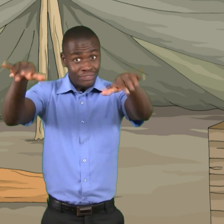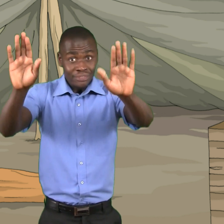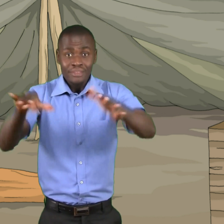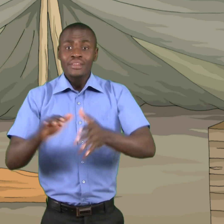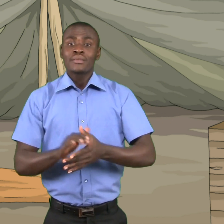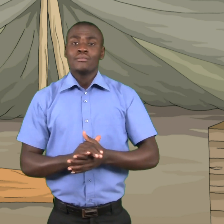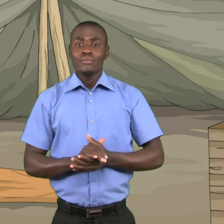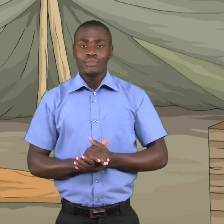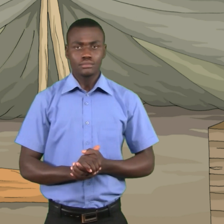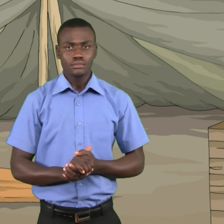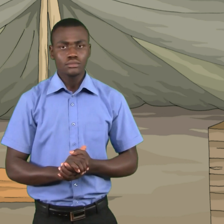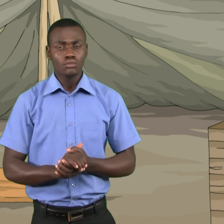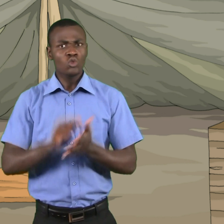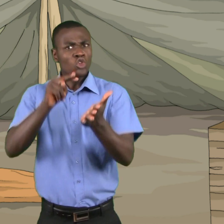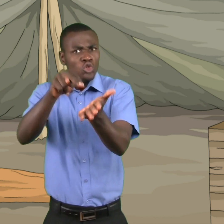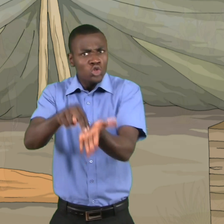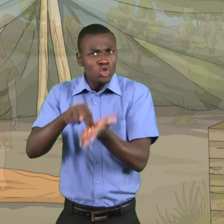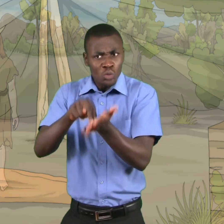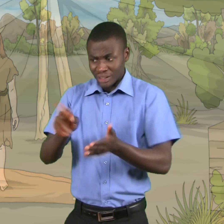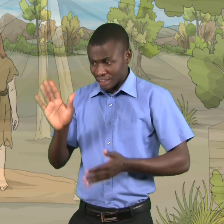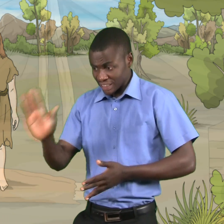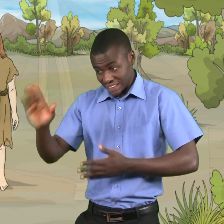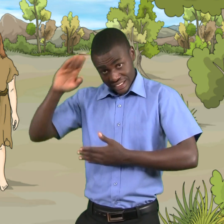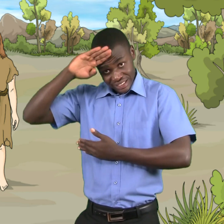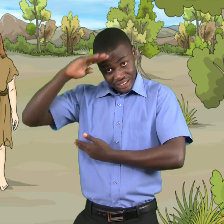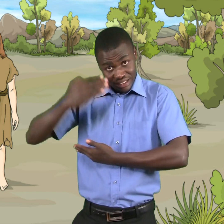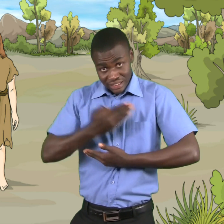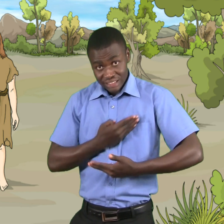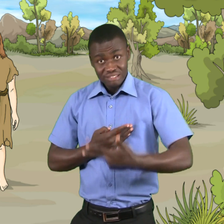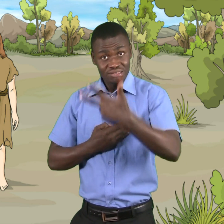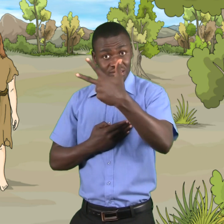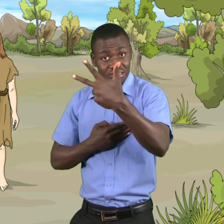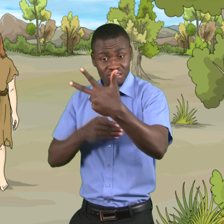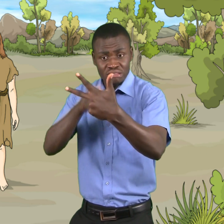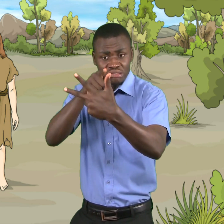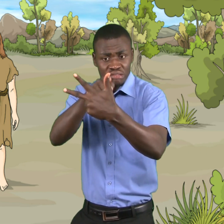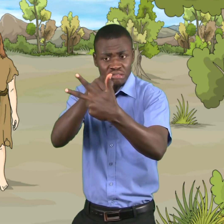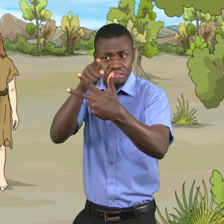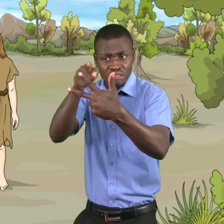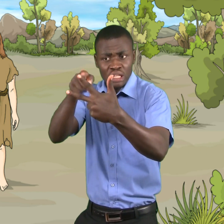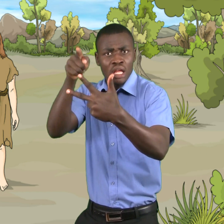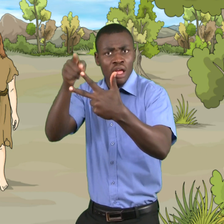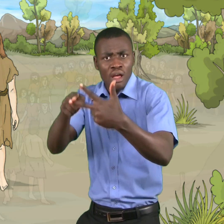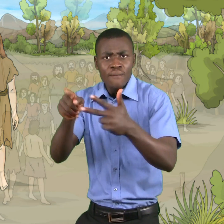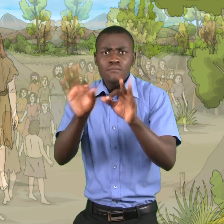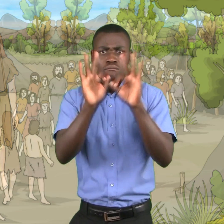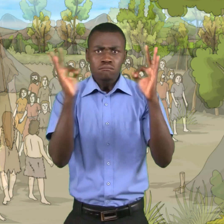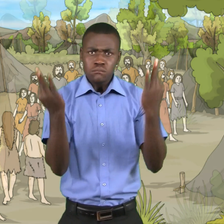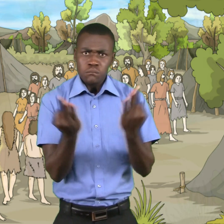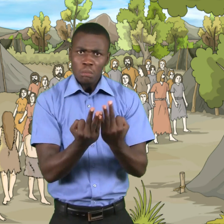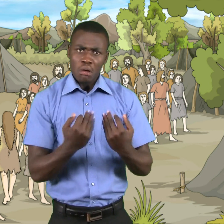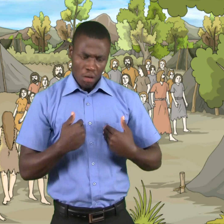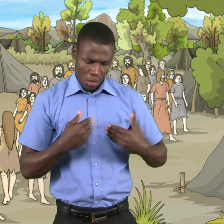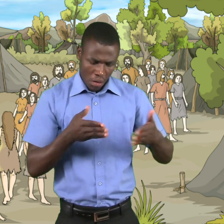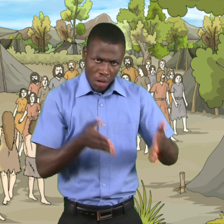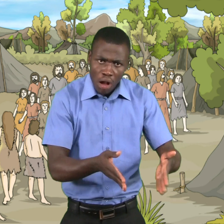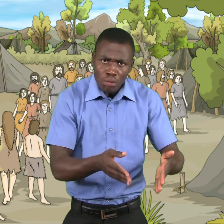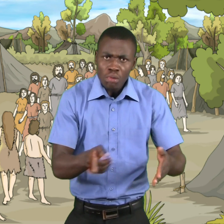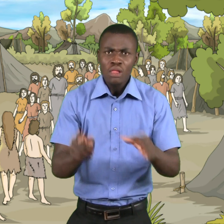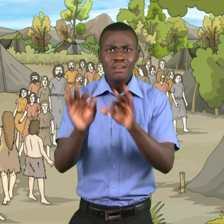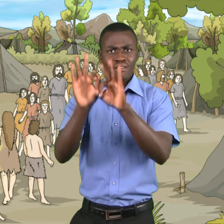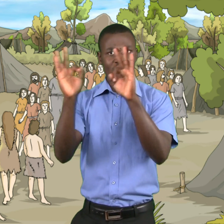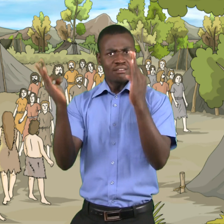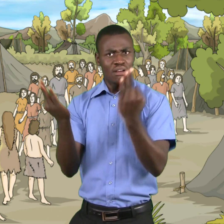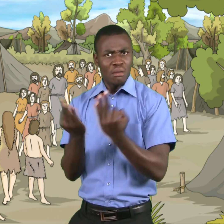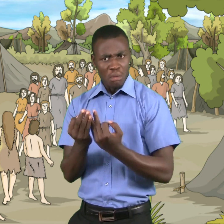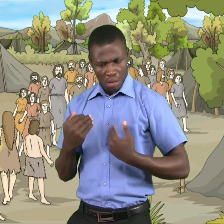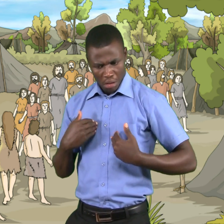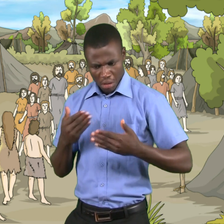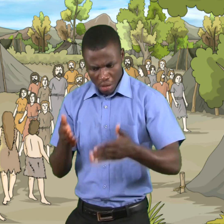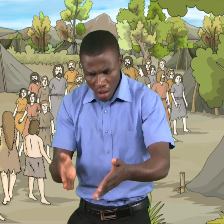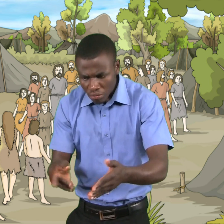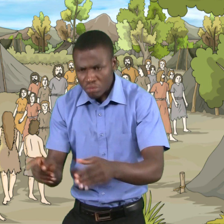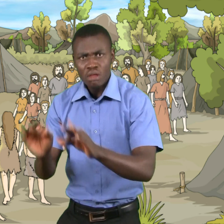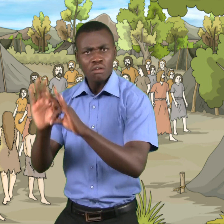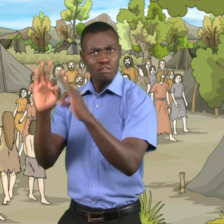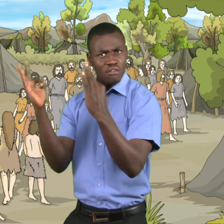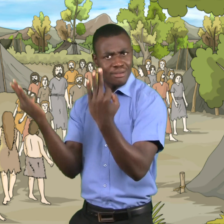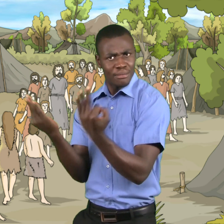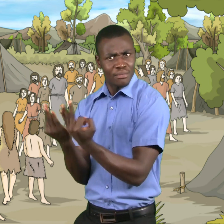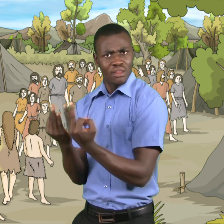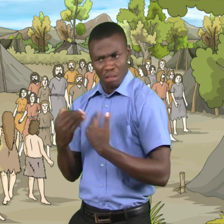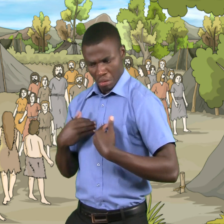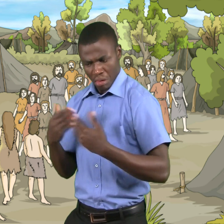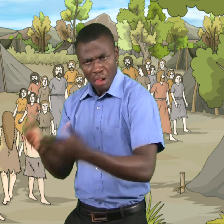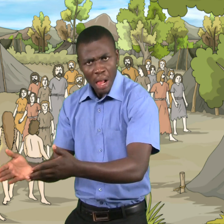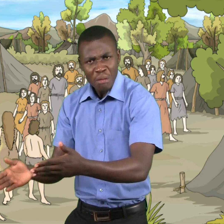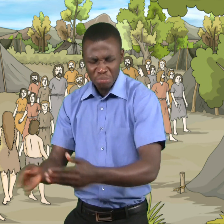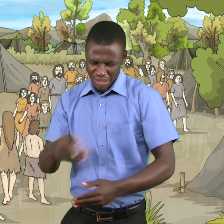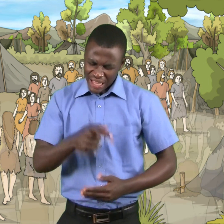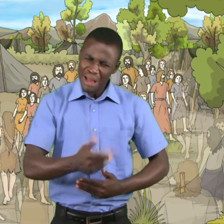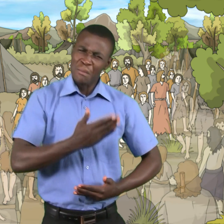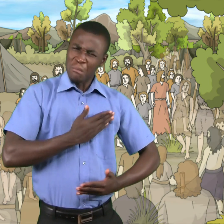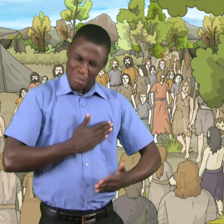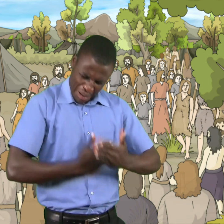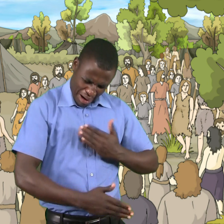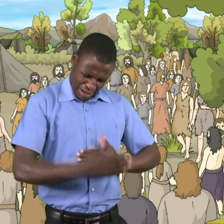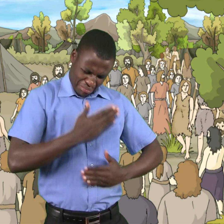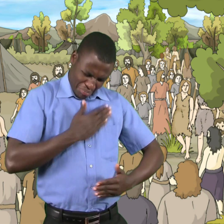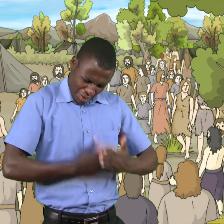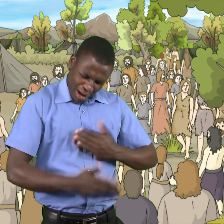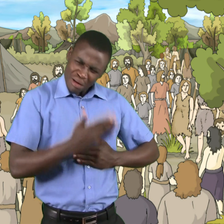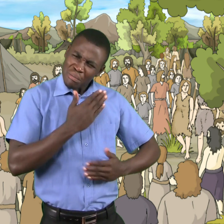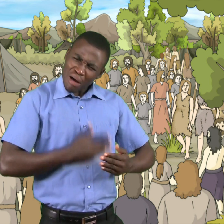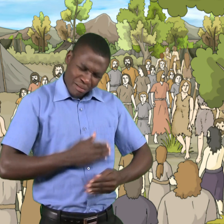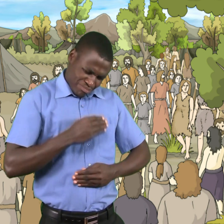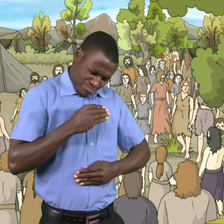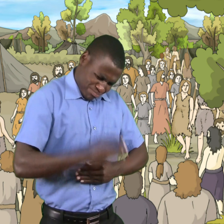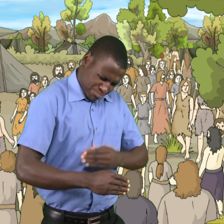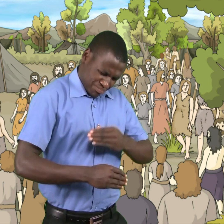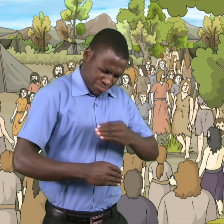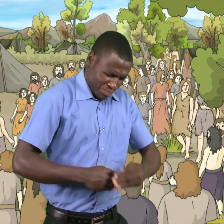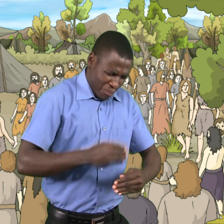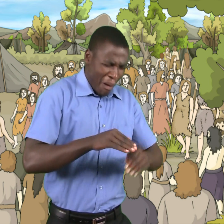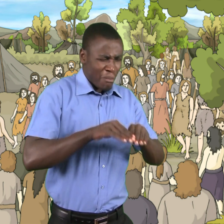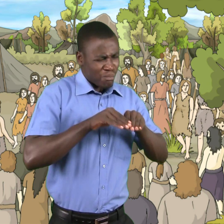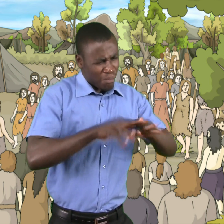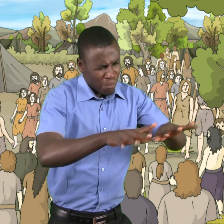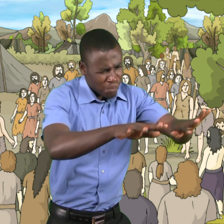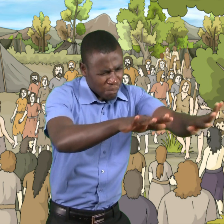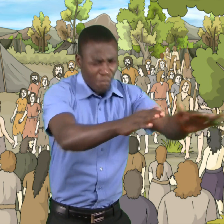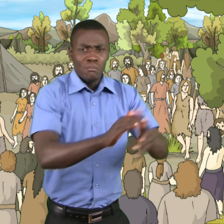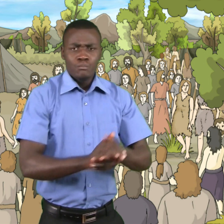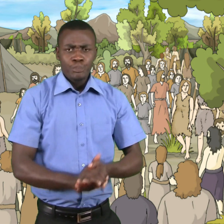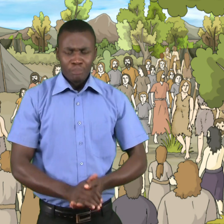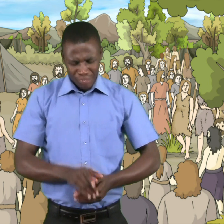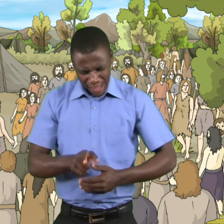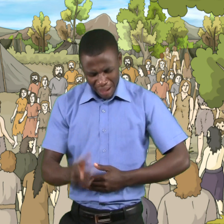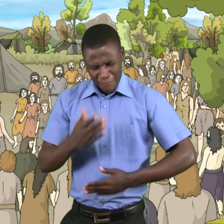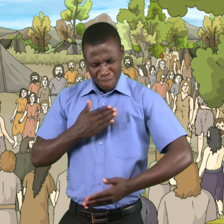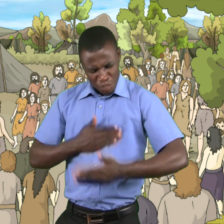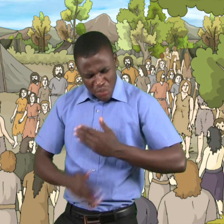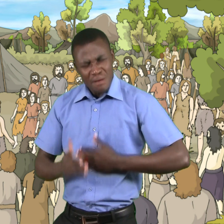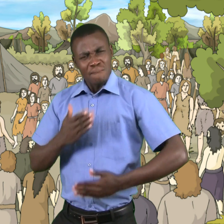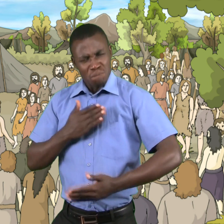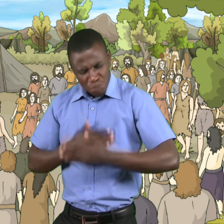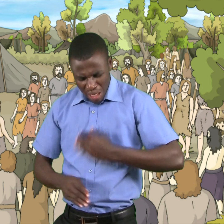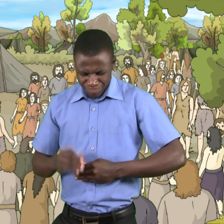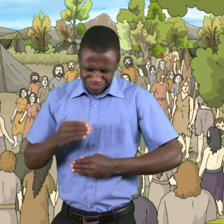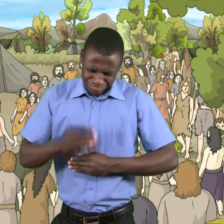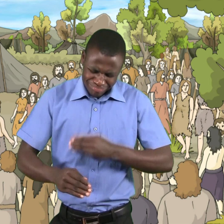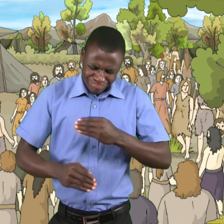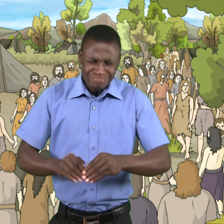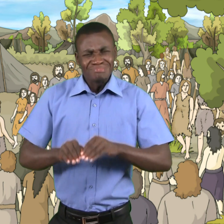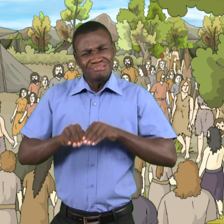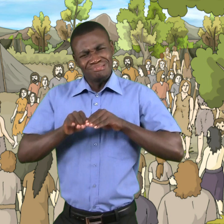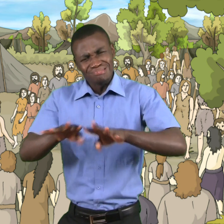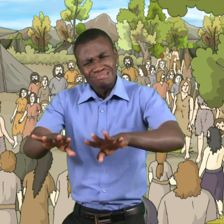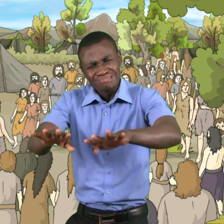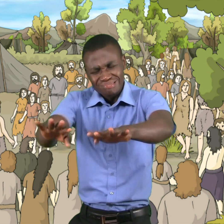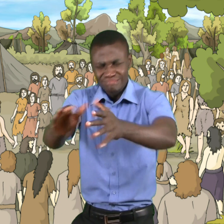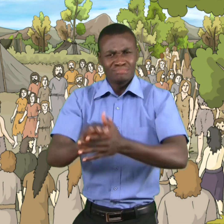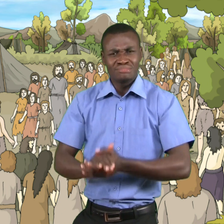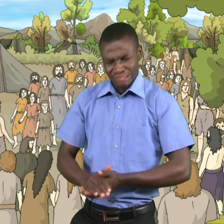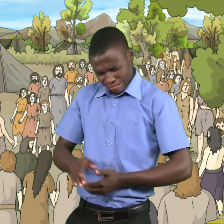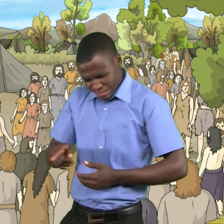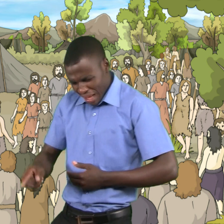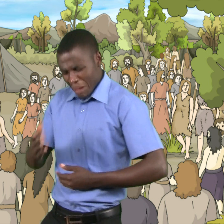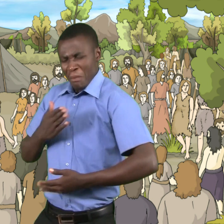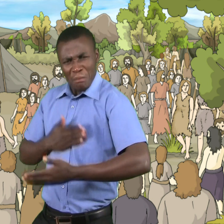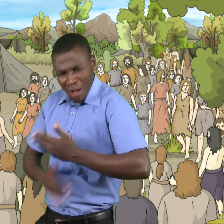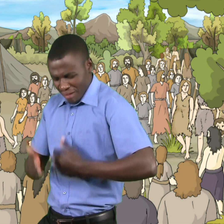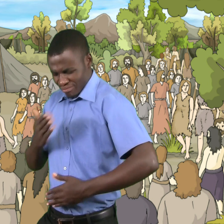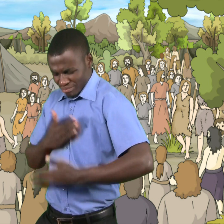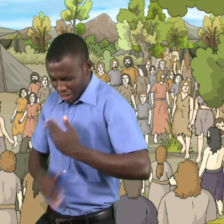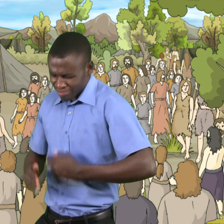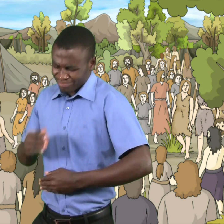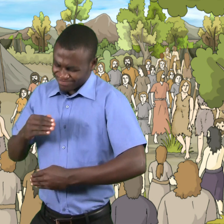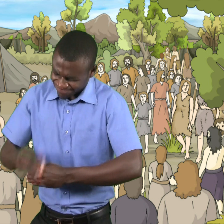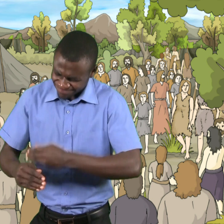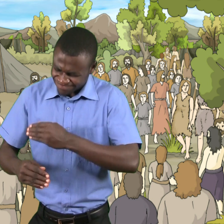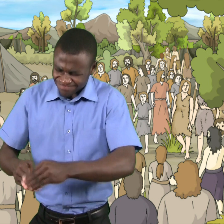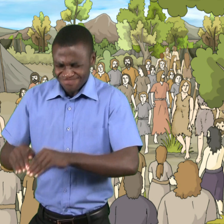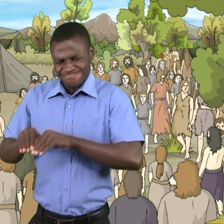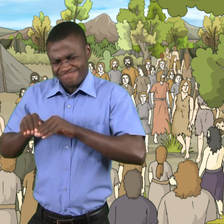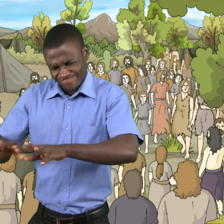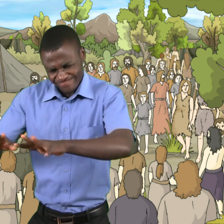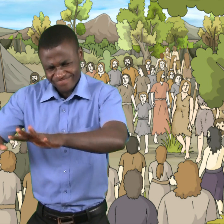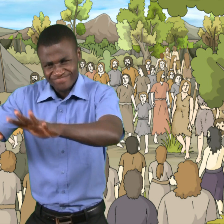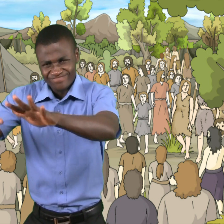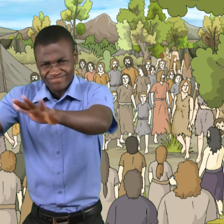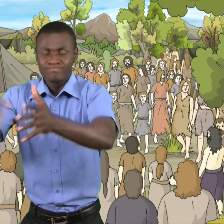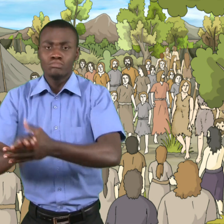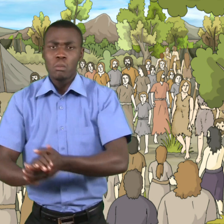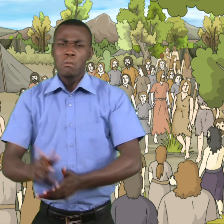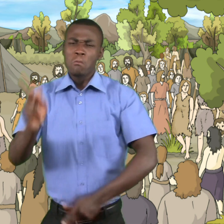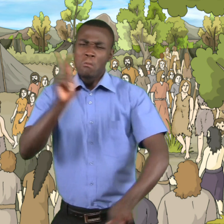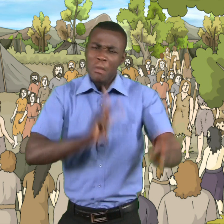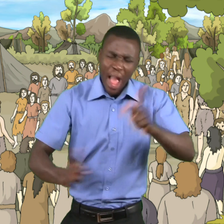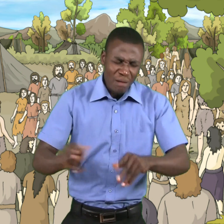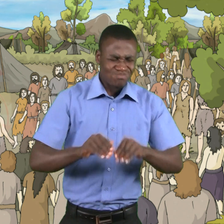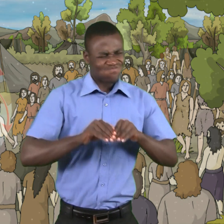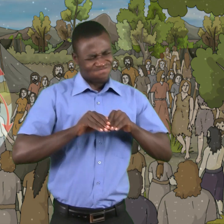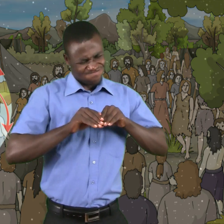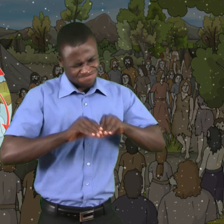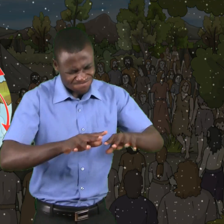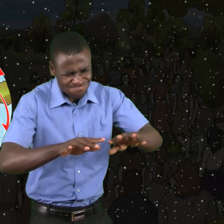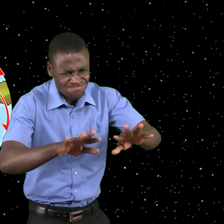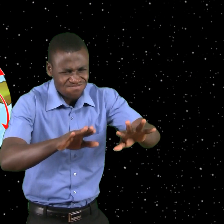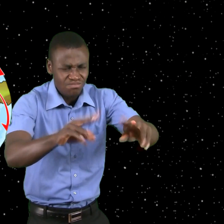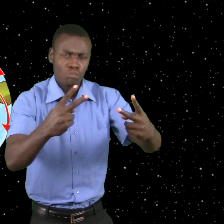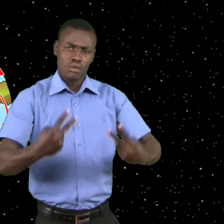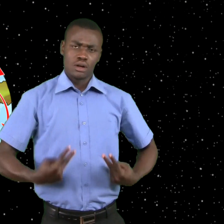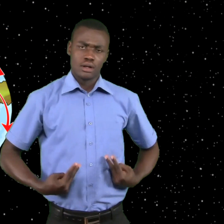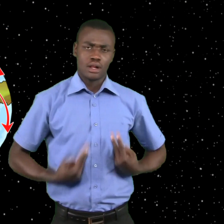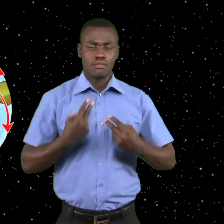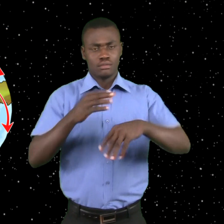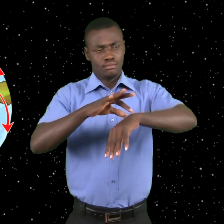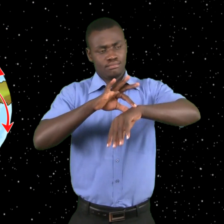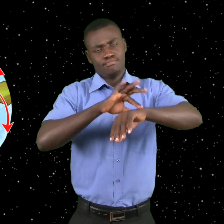All these are the clans of Noah’s sons, according to their generations and nations.